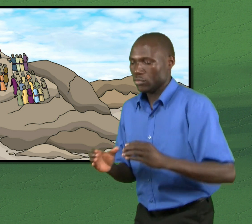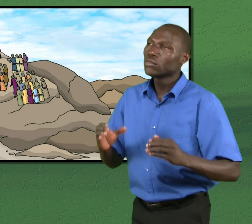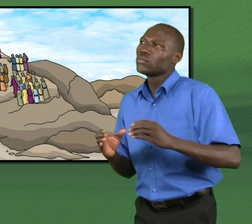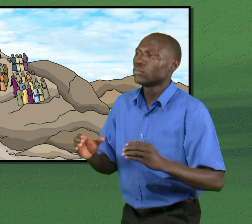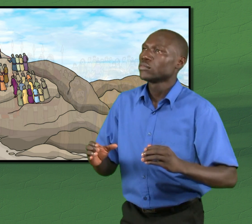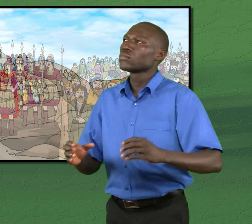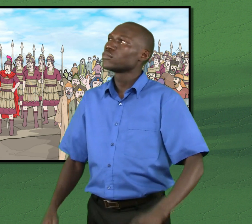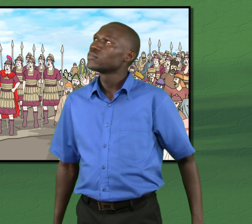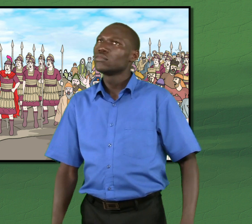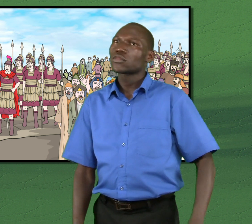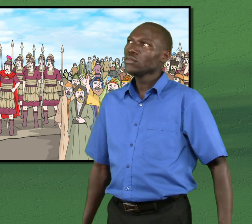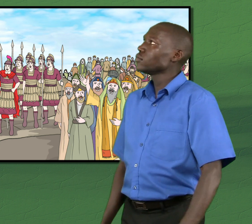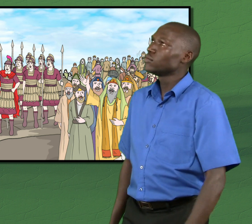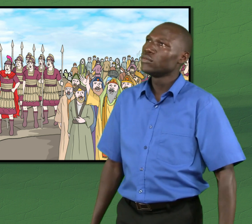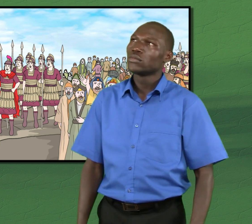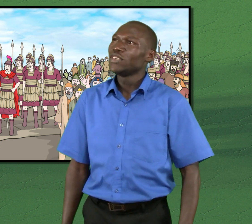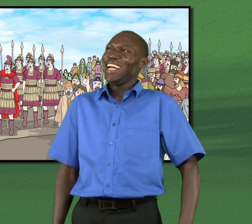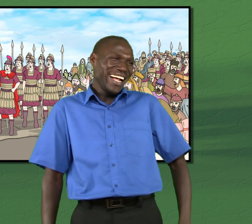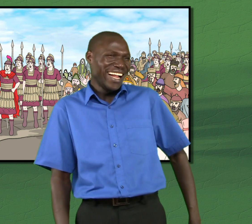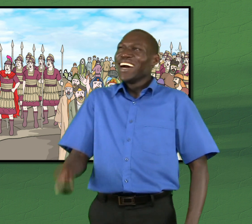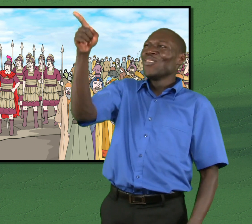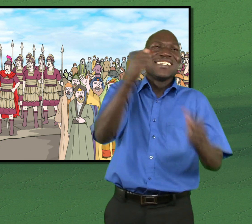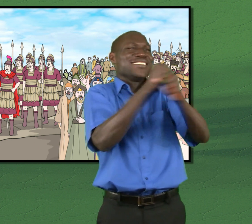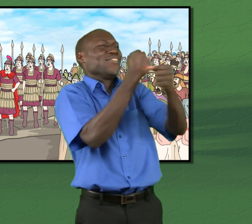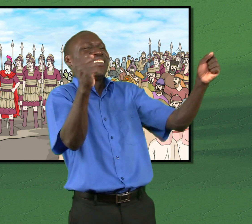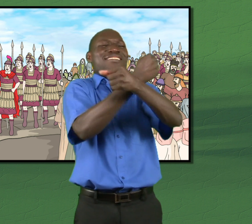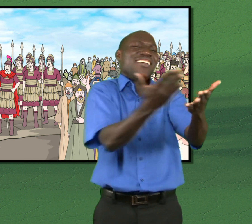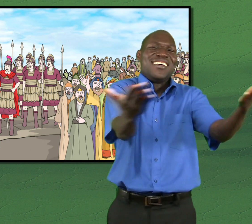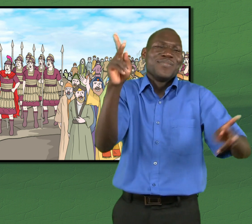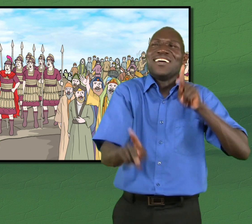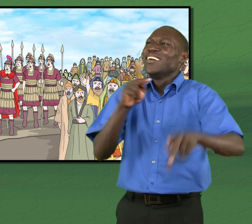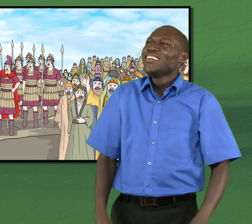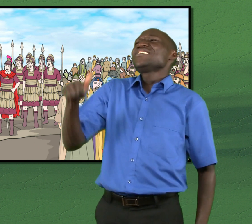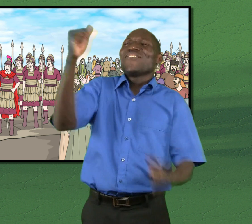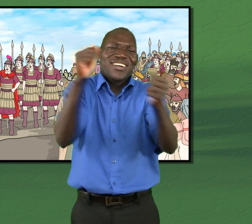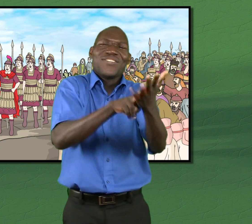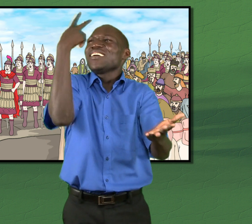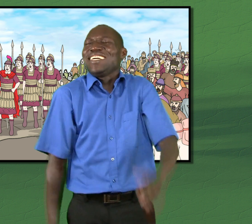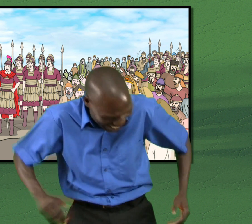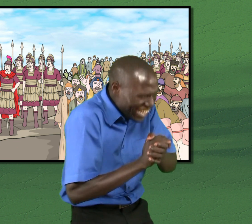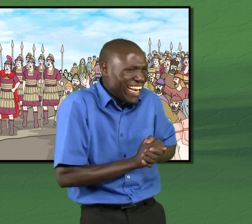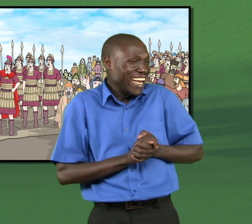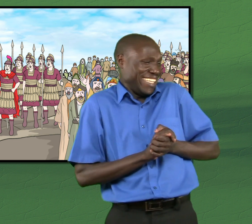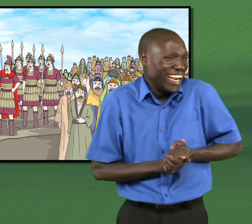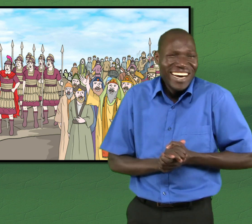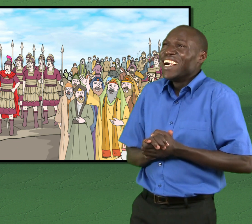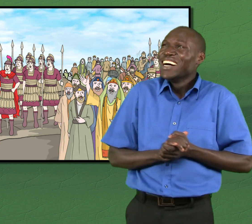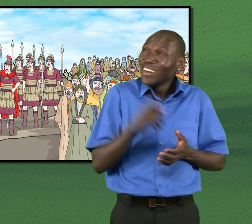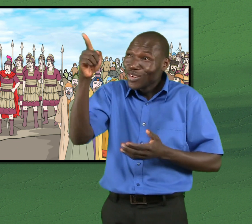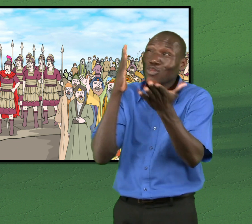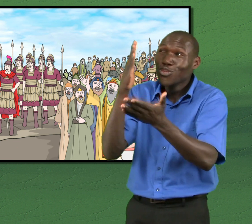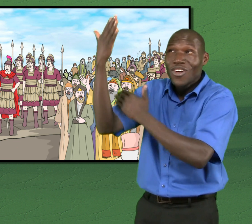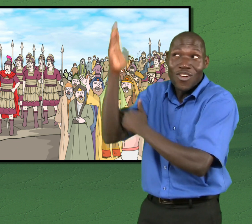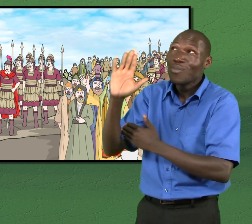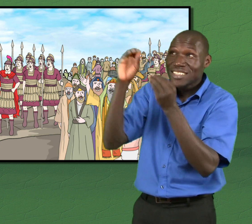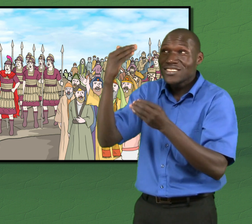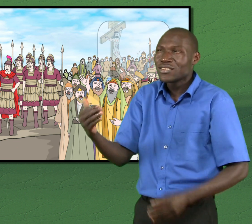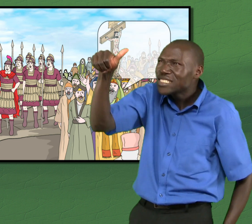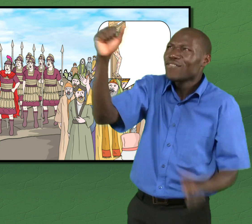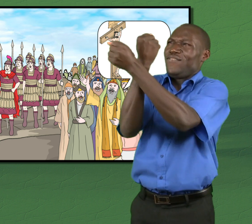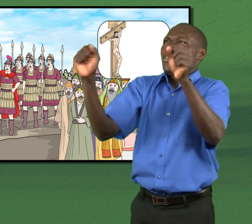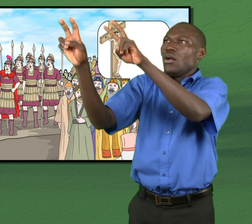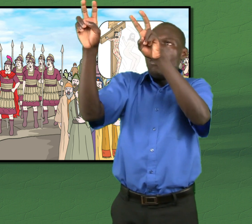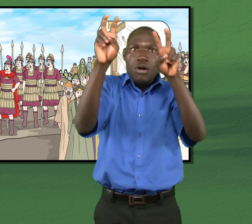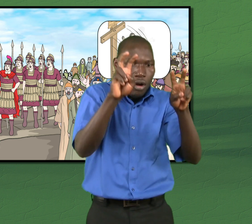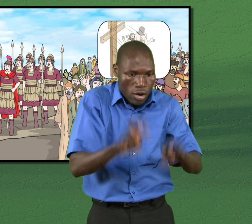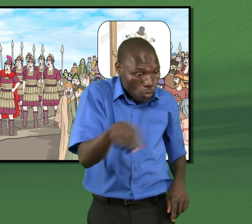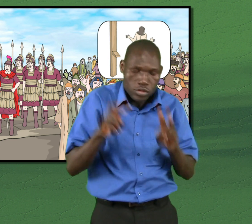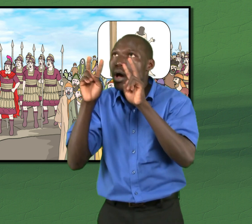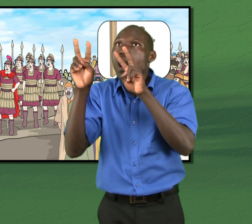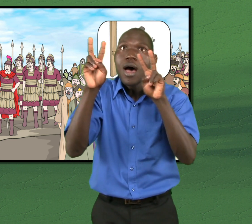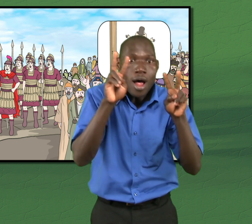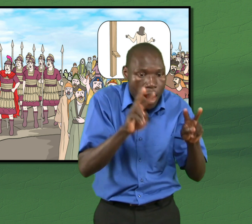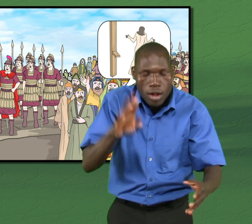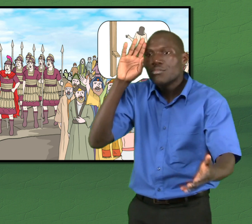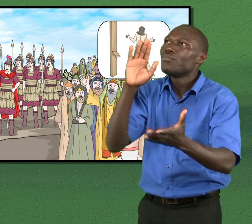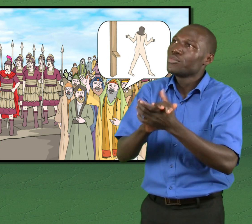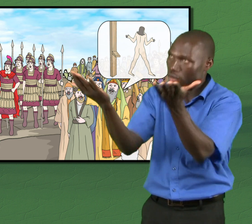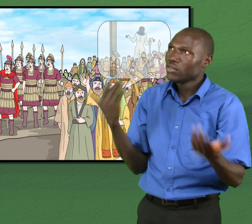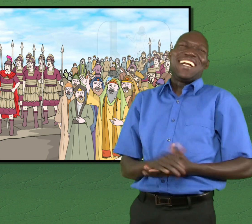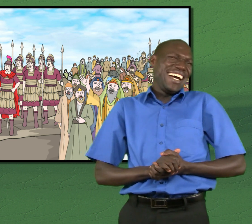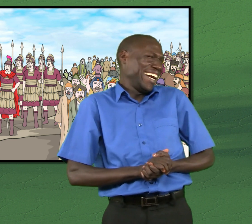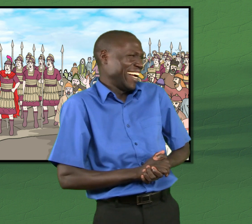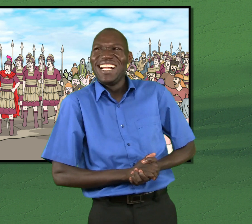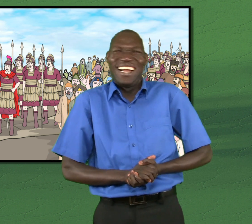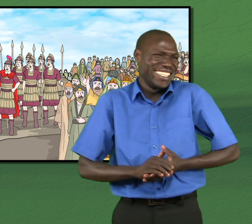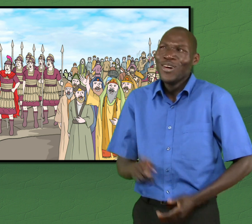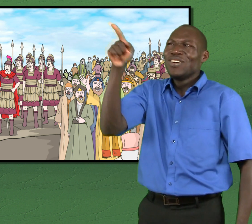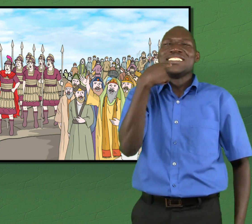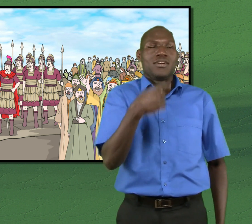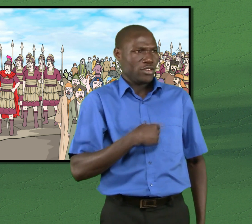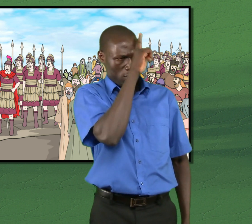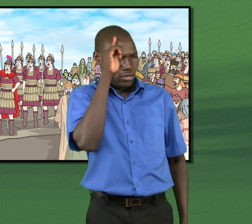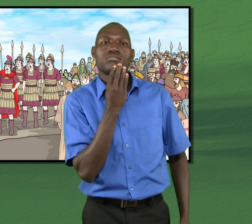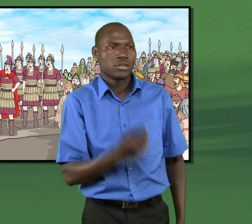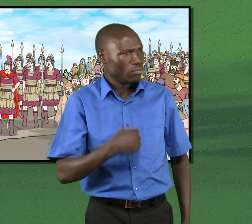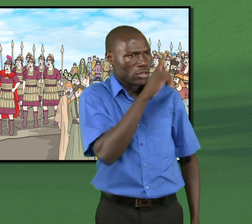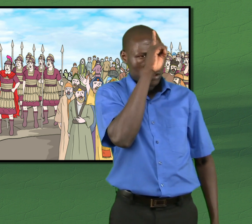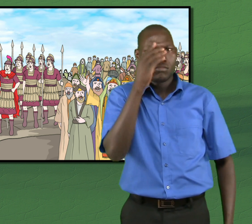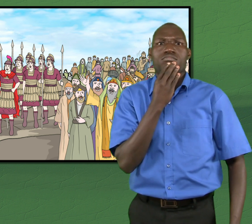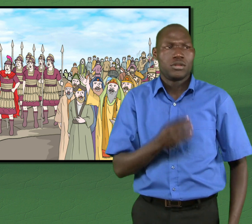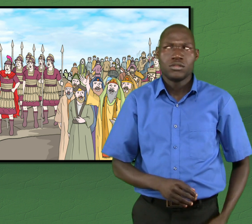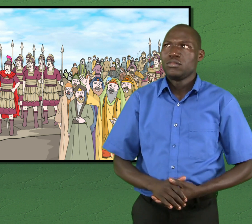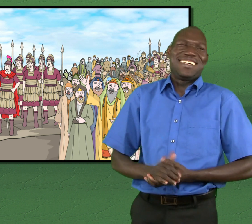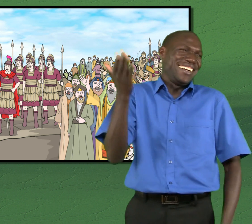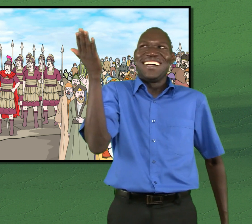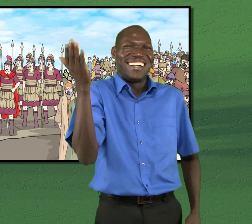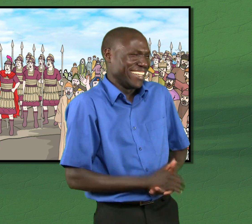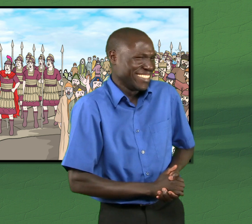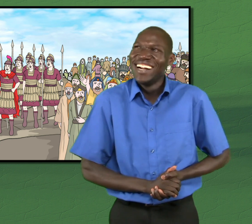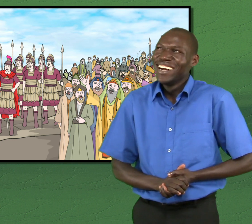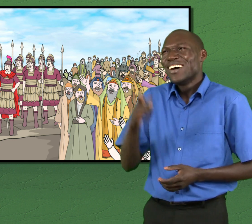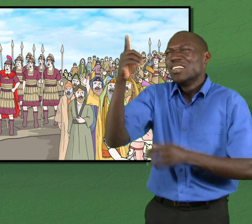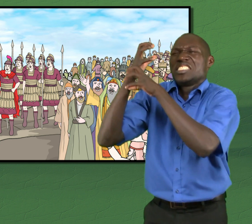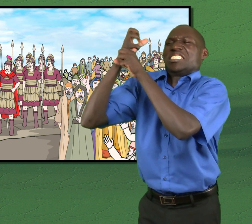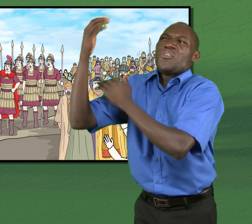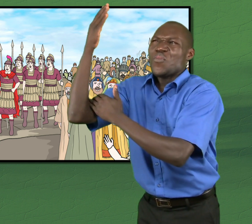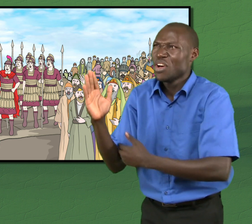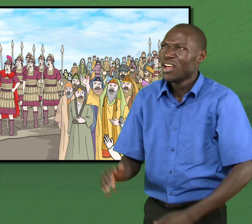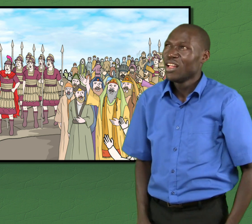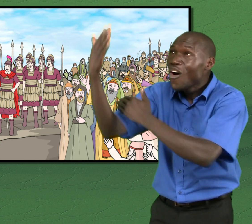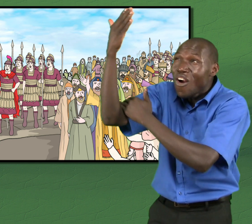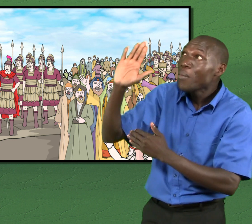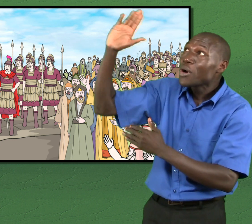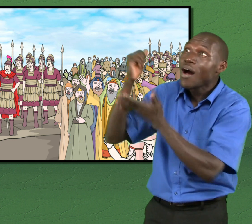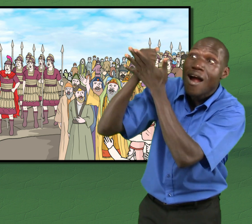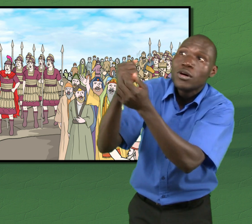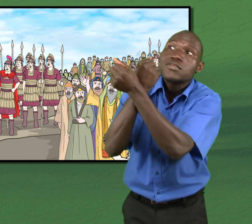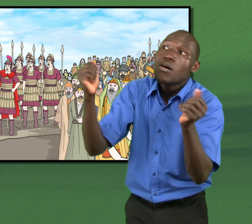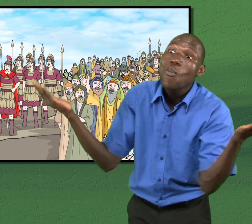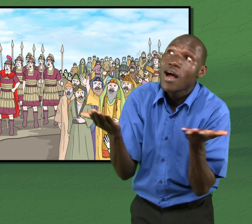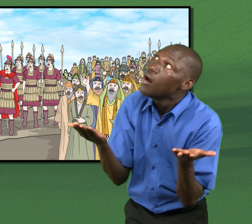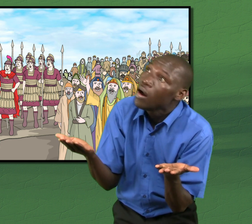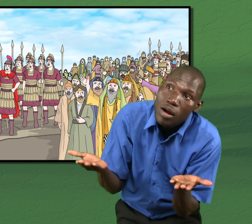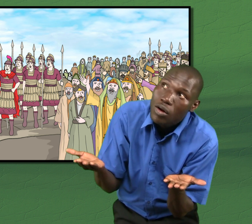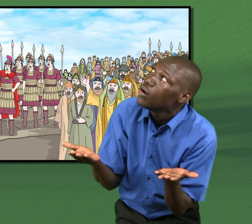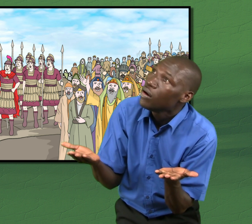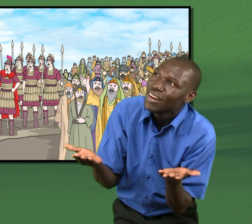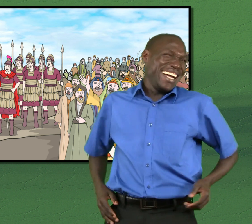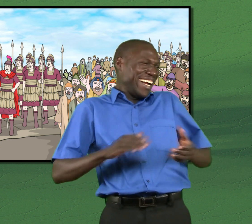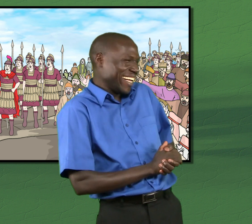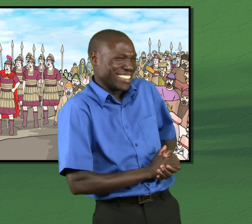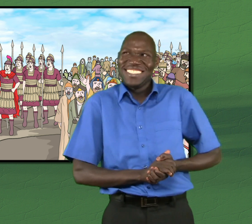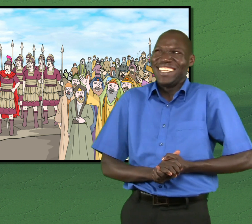In the same way, the chief priests, scribes, and elders mocked Him, saying, “He saved others, but He cannot save Himself.